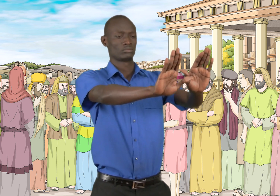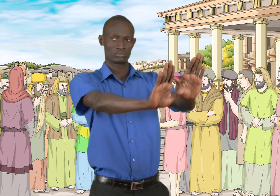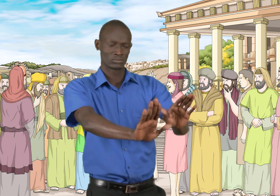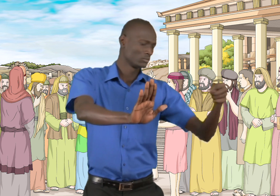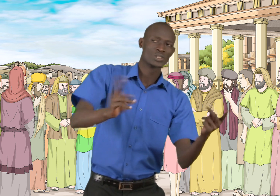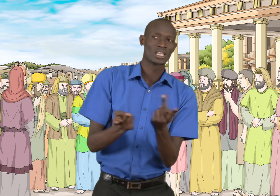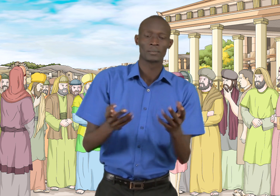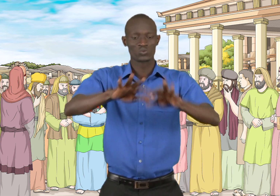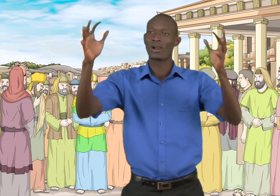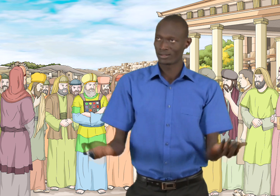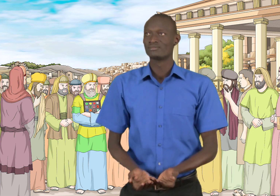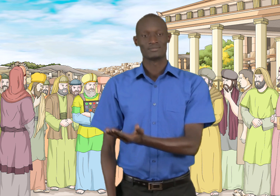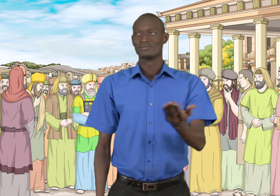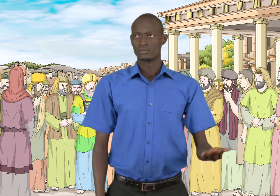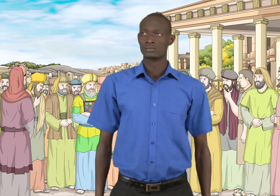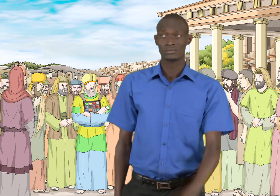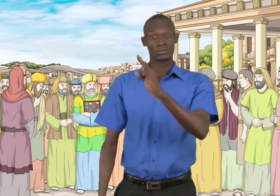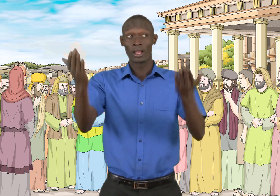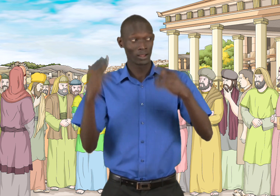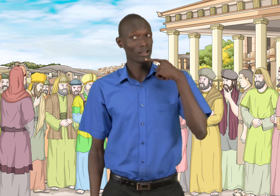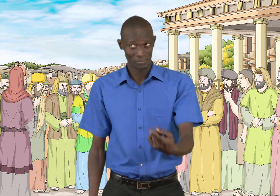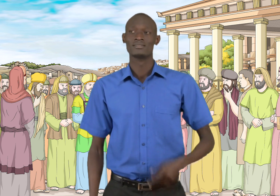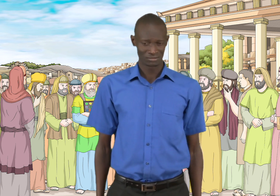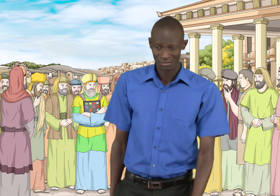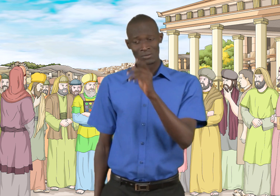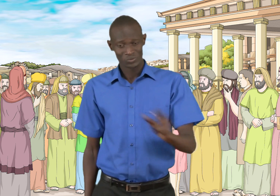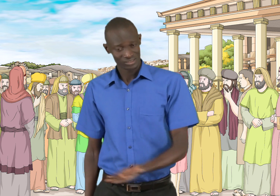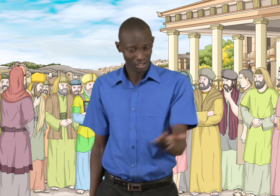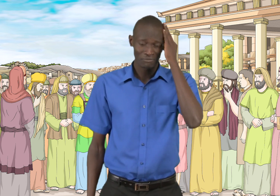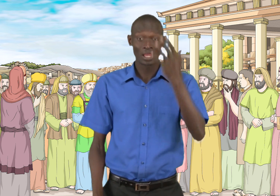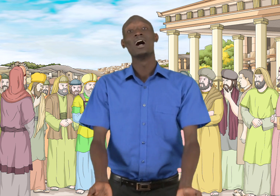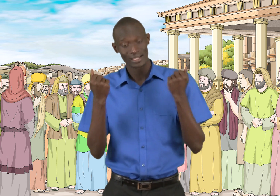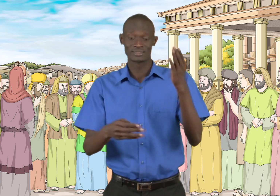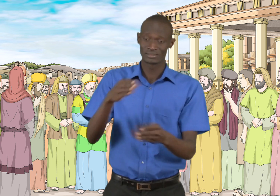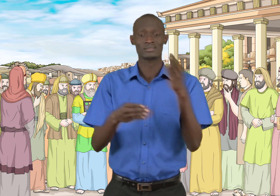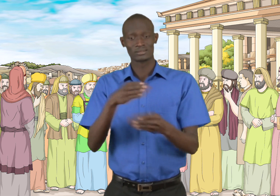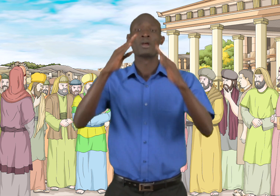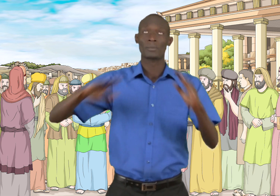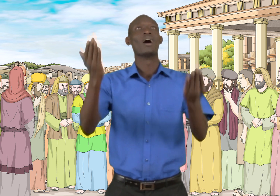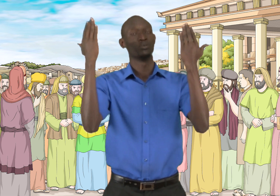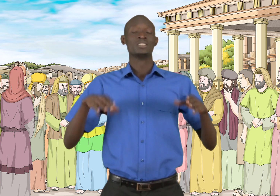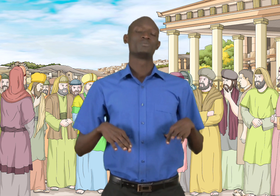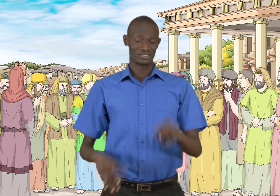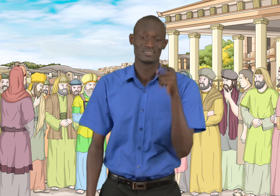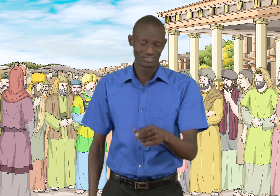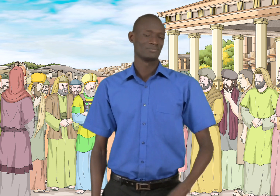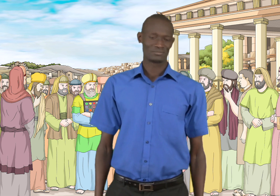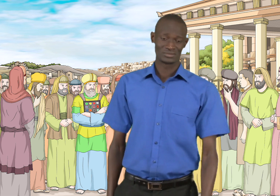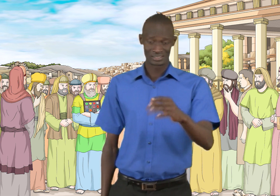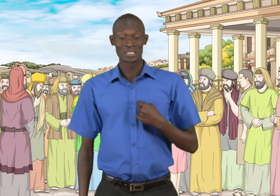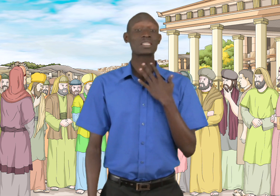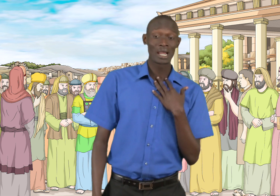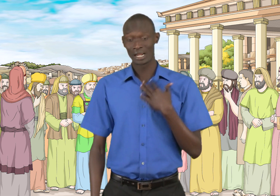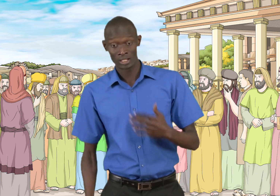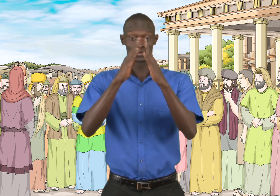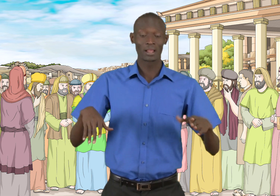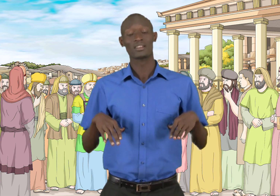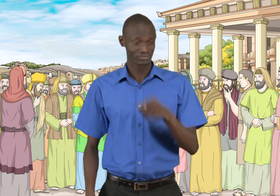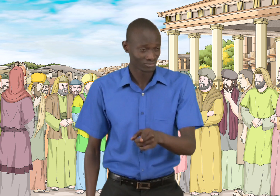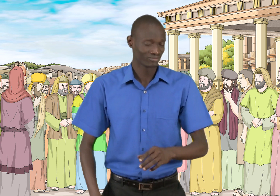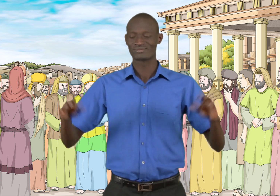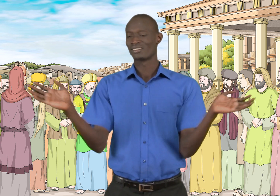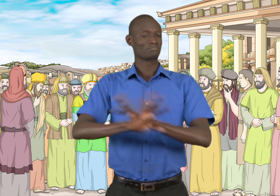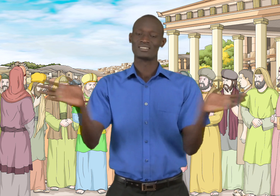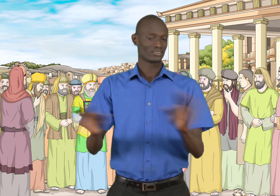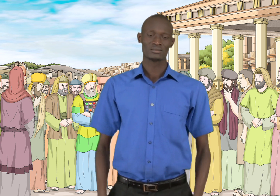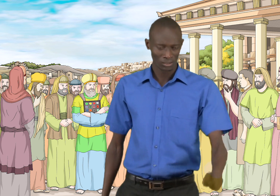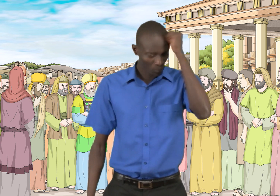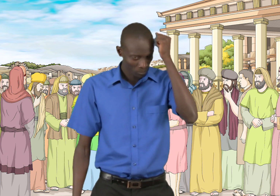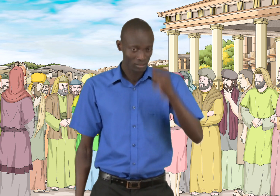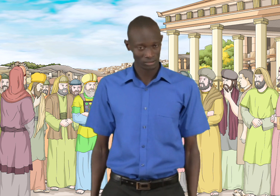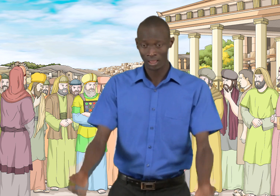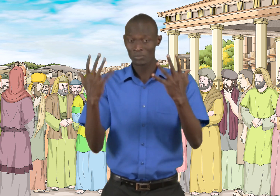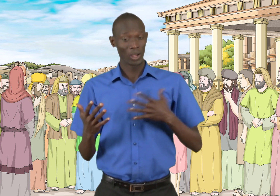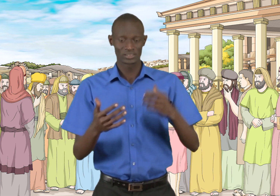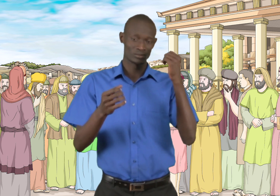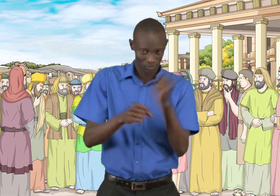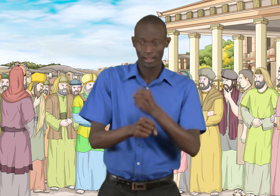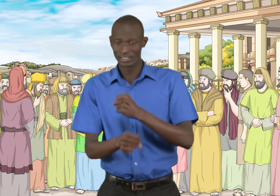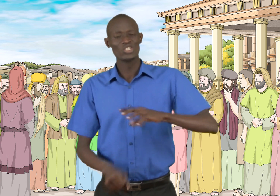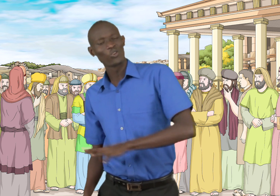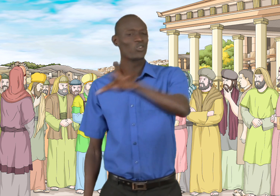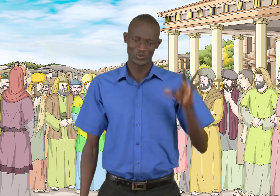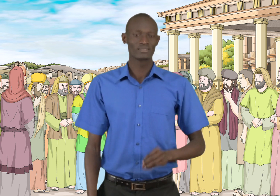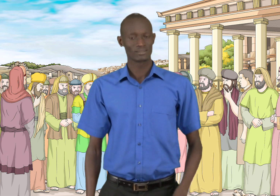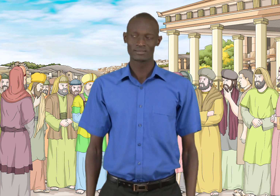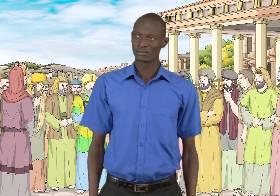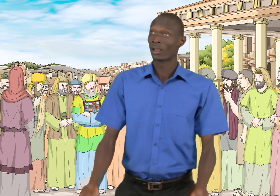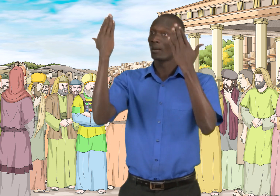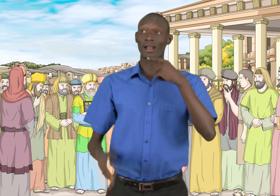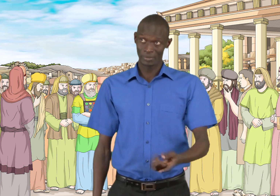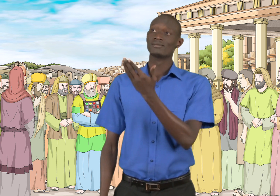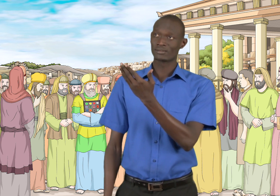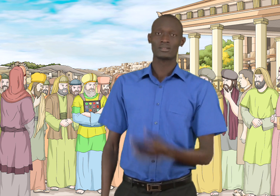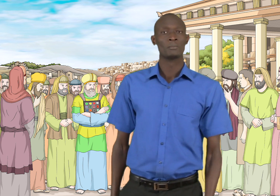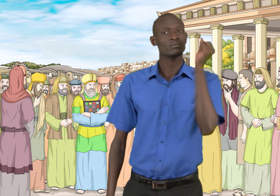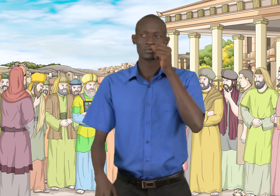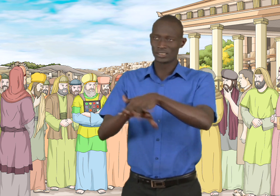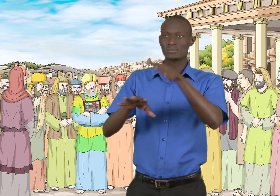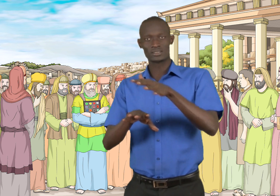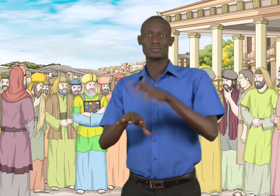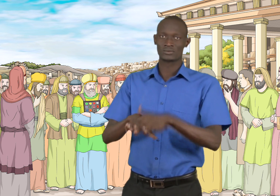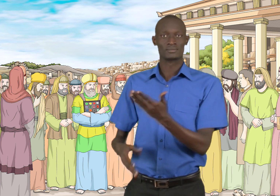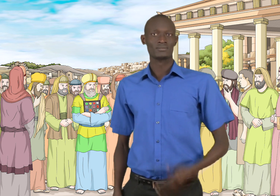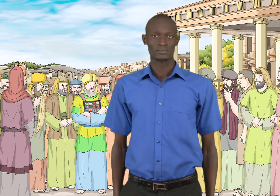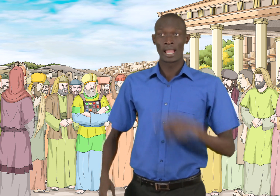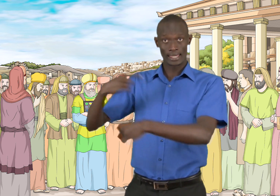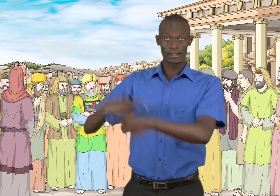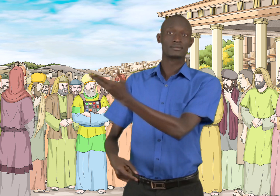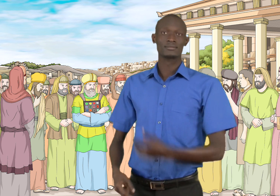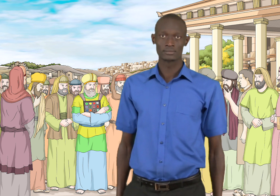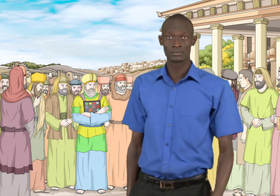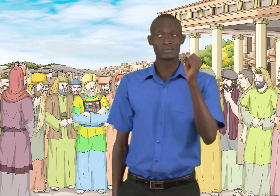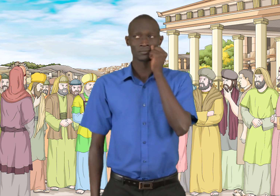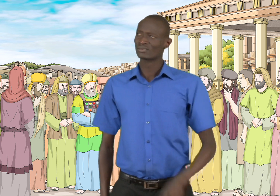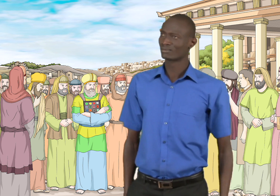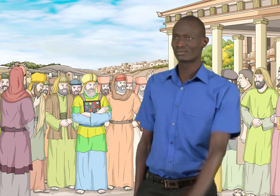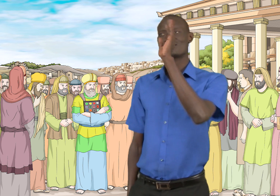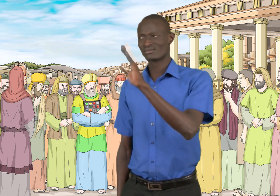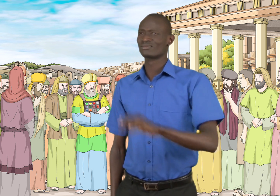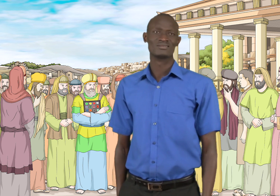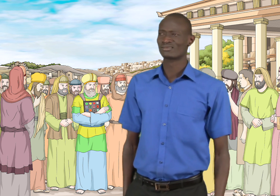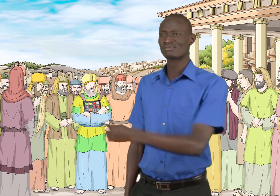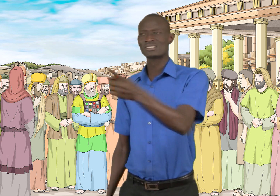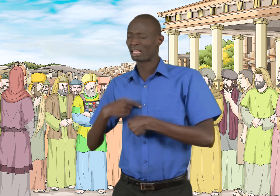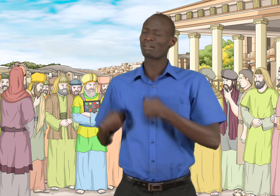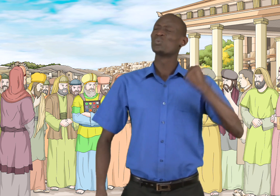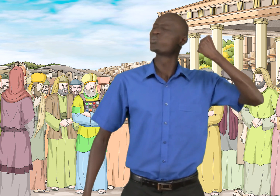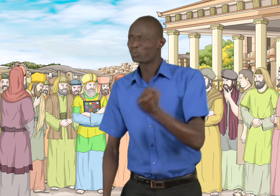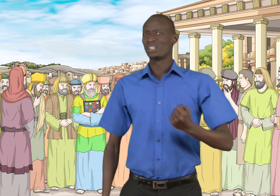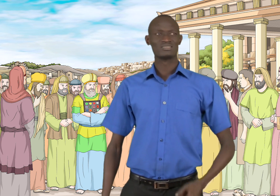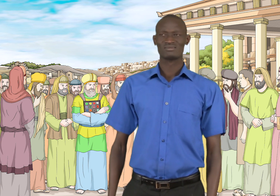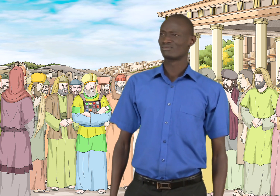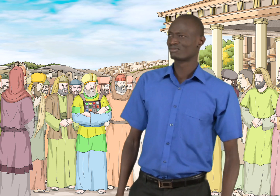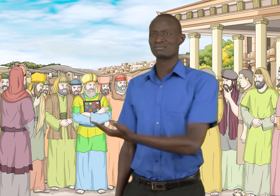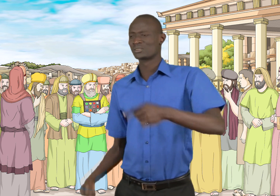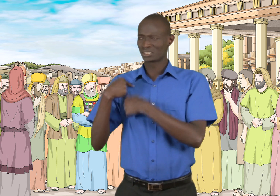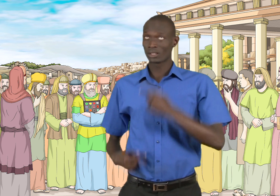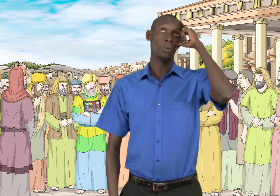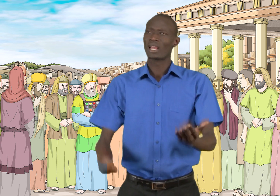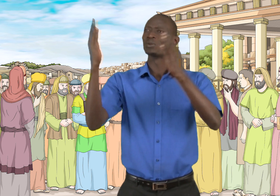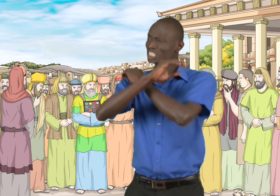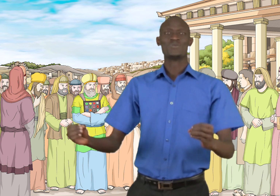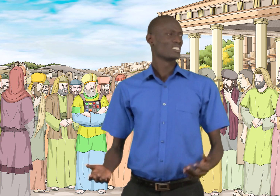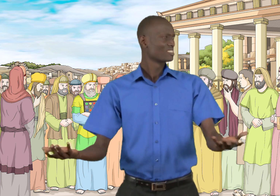What kind of house will you build for Me, says the Lord, or where will My place of repose be? Has not My hand made all these things?’